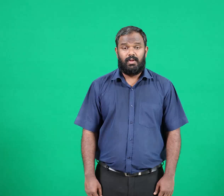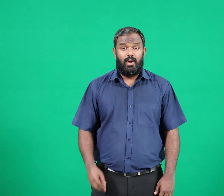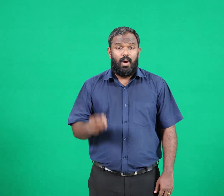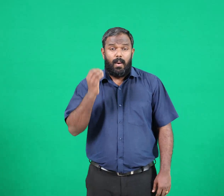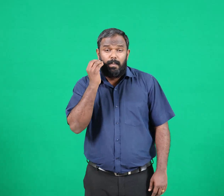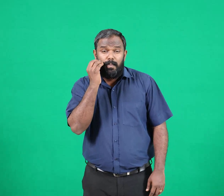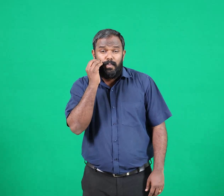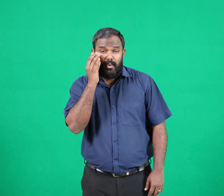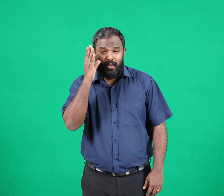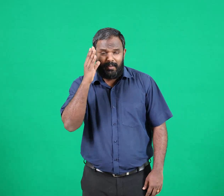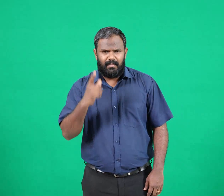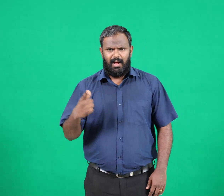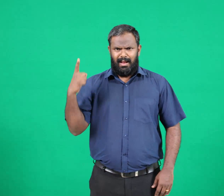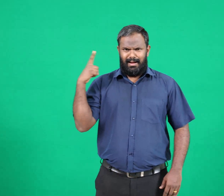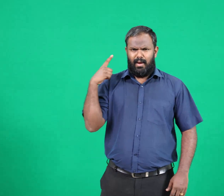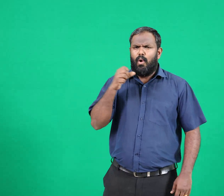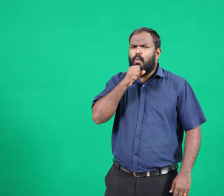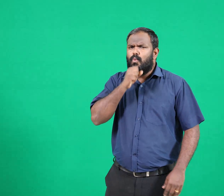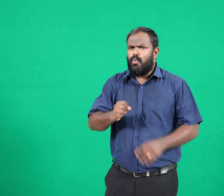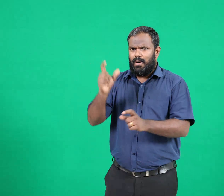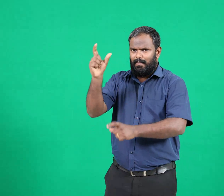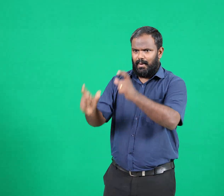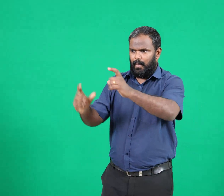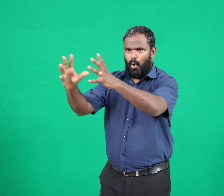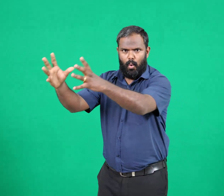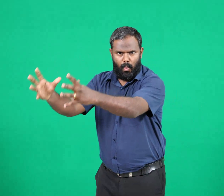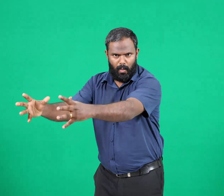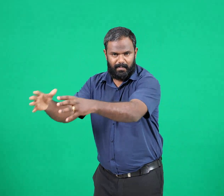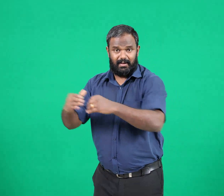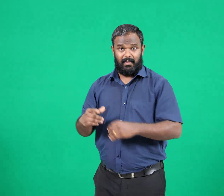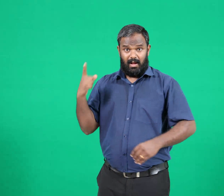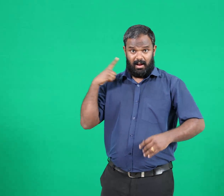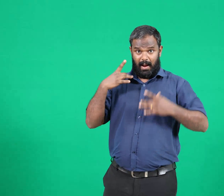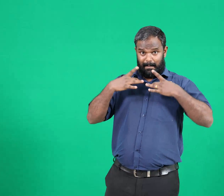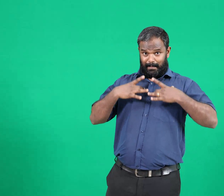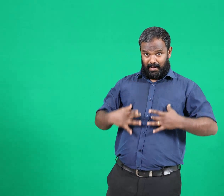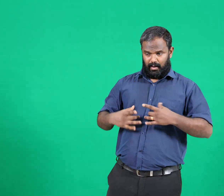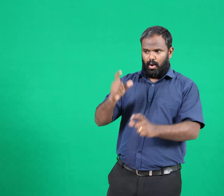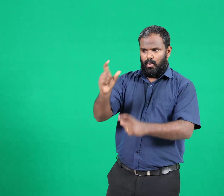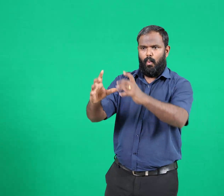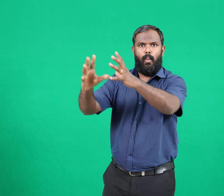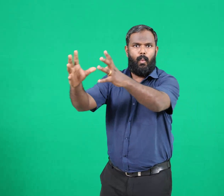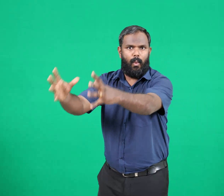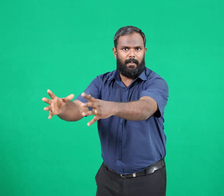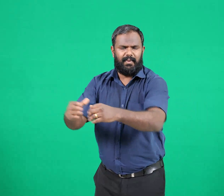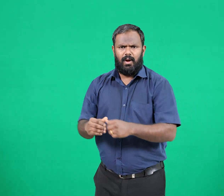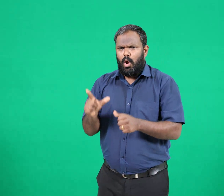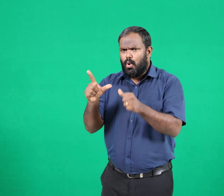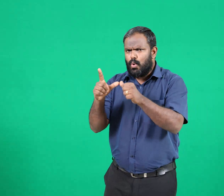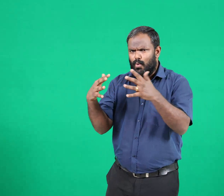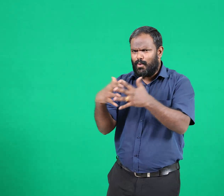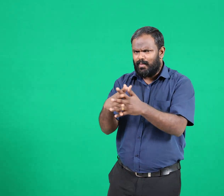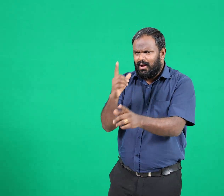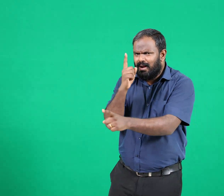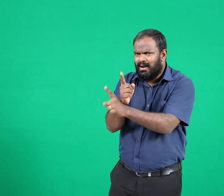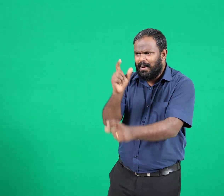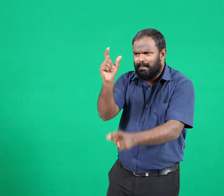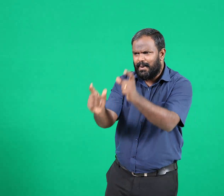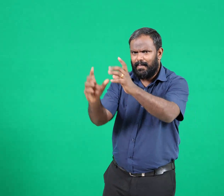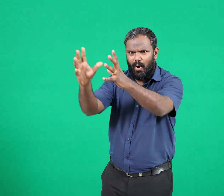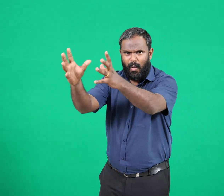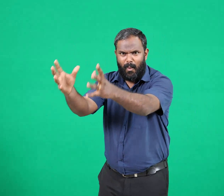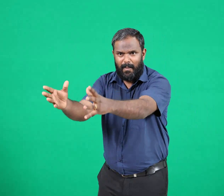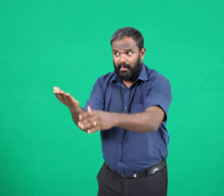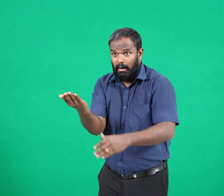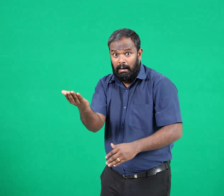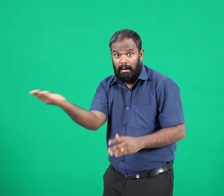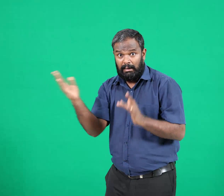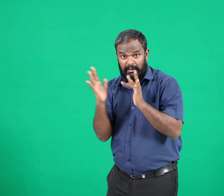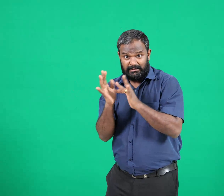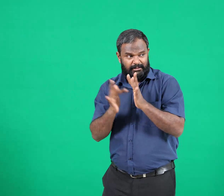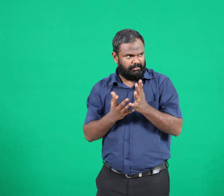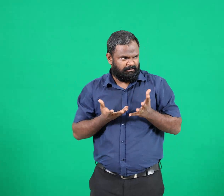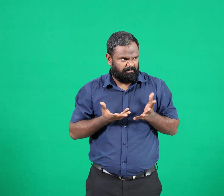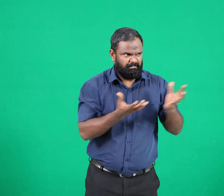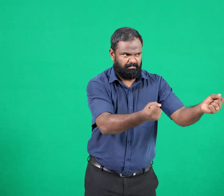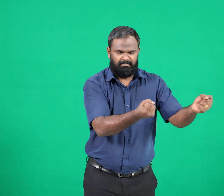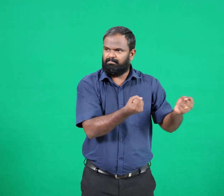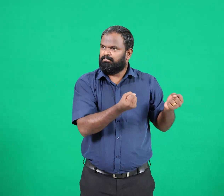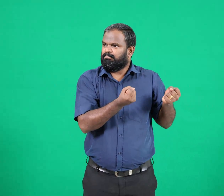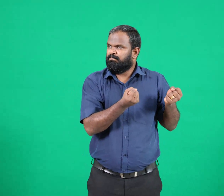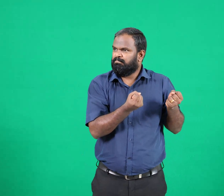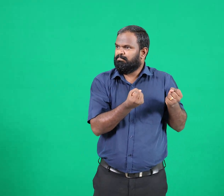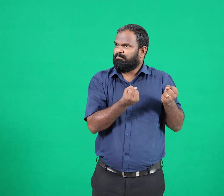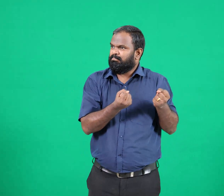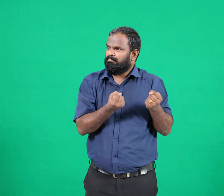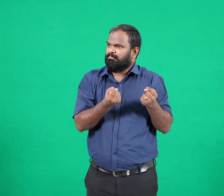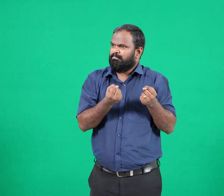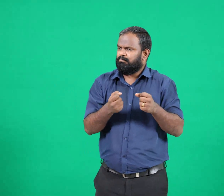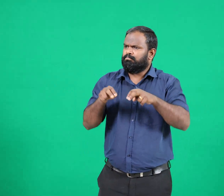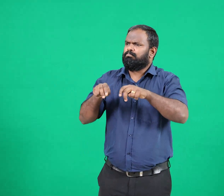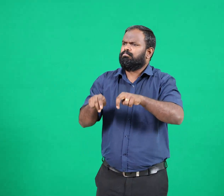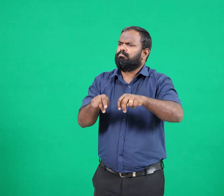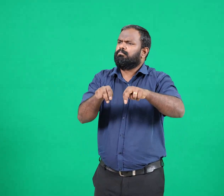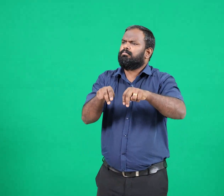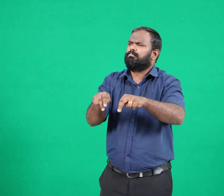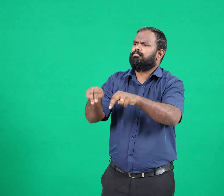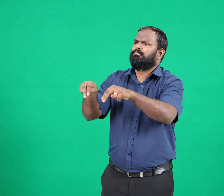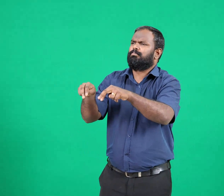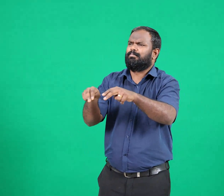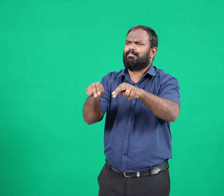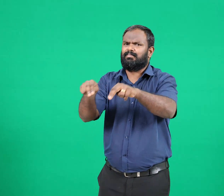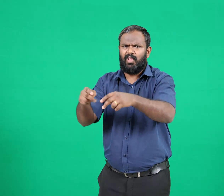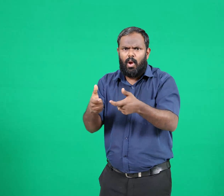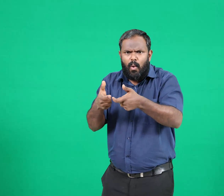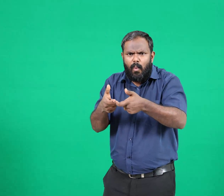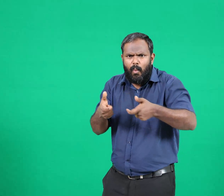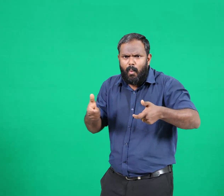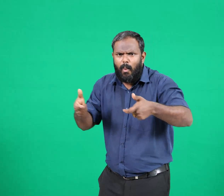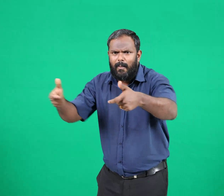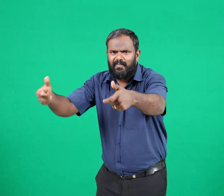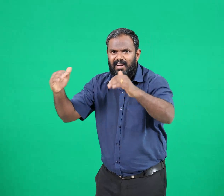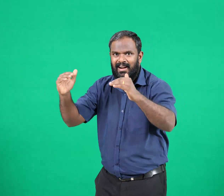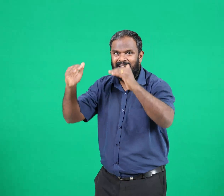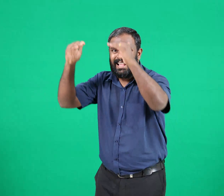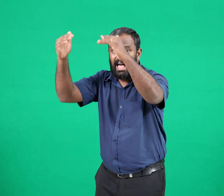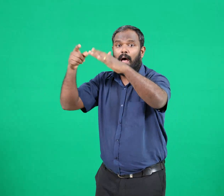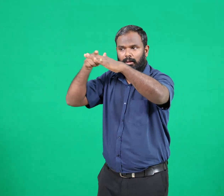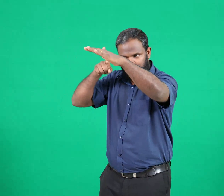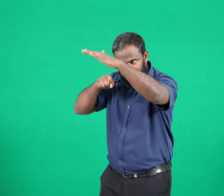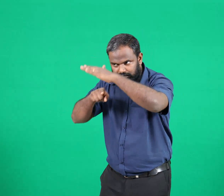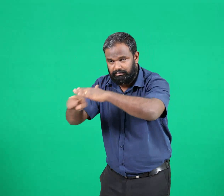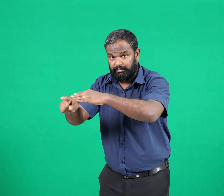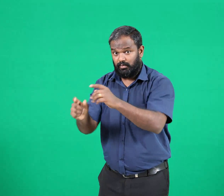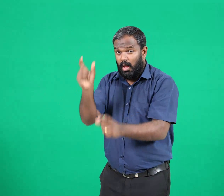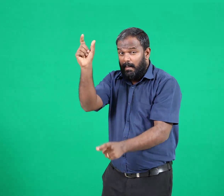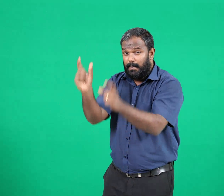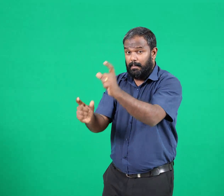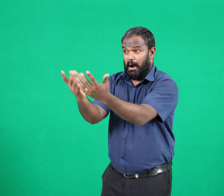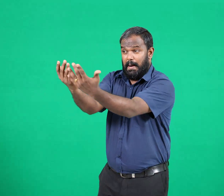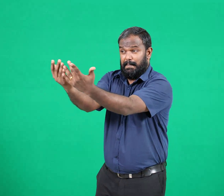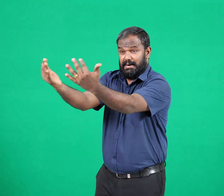At daybreak the council of the elders of the people, both the chief priests and scribes, met together.